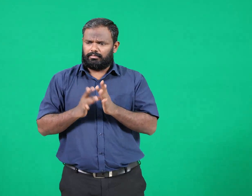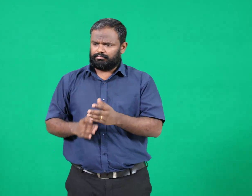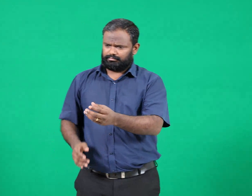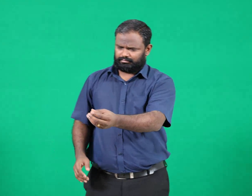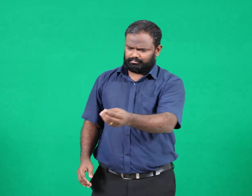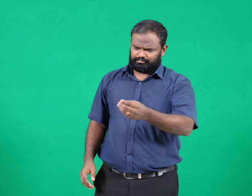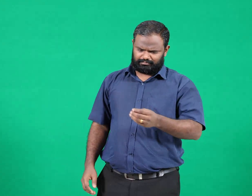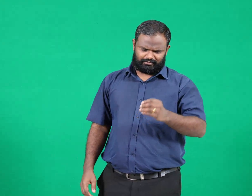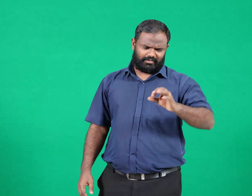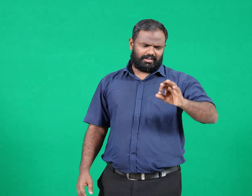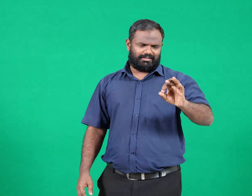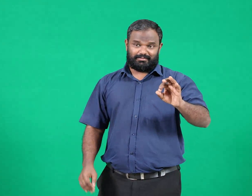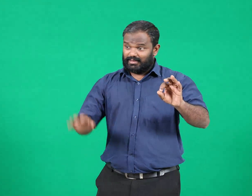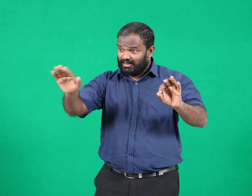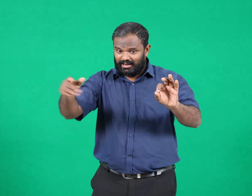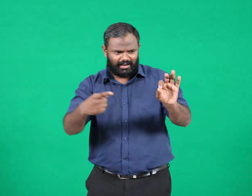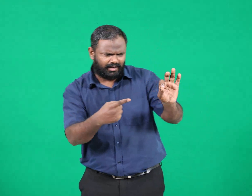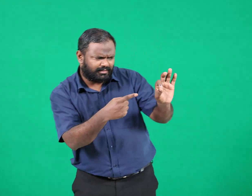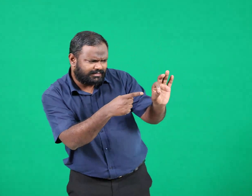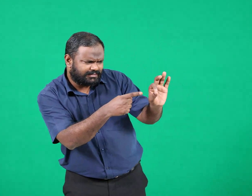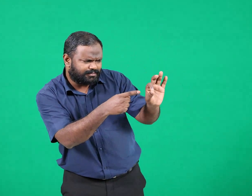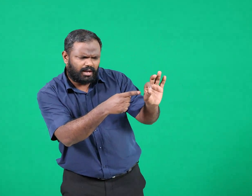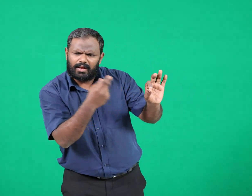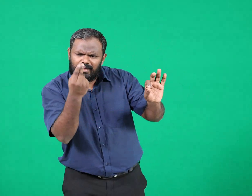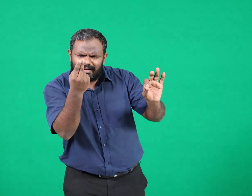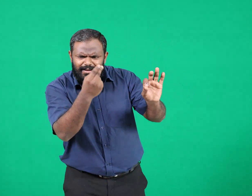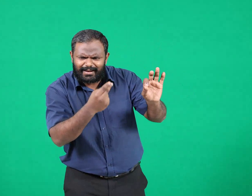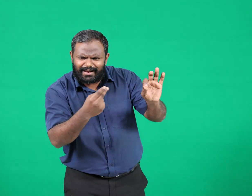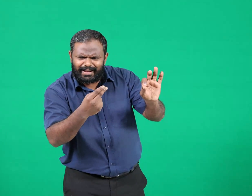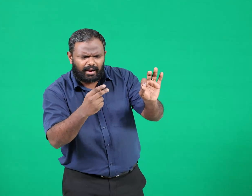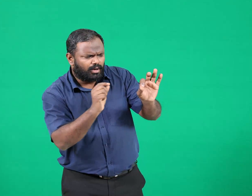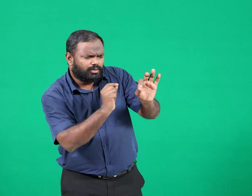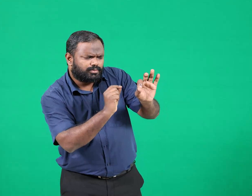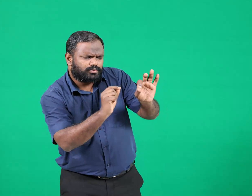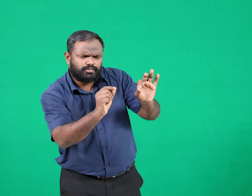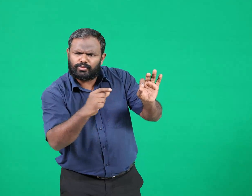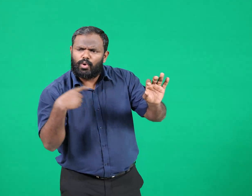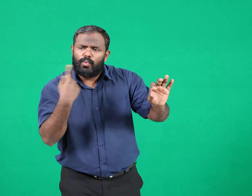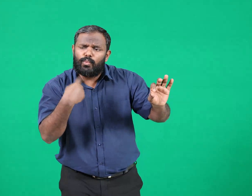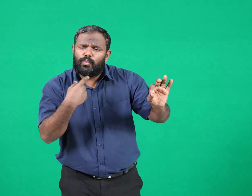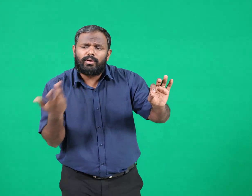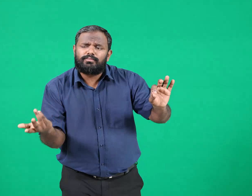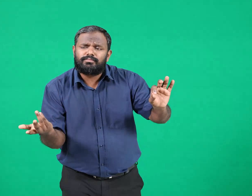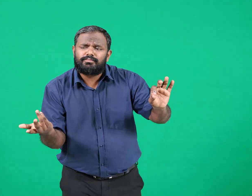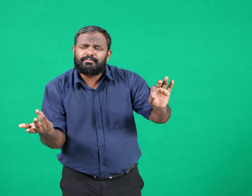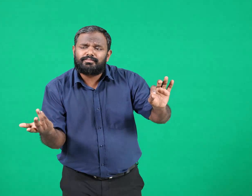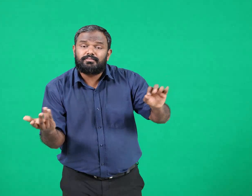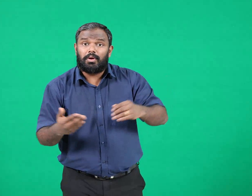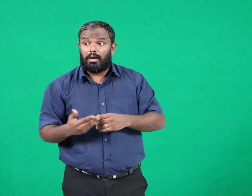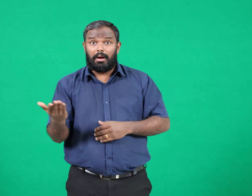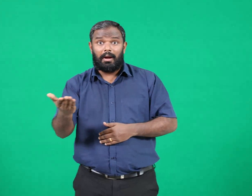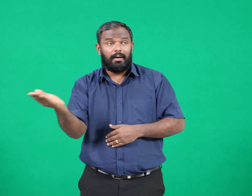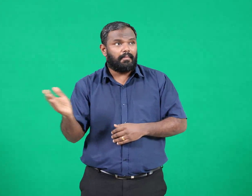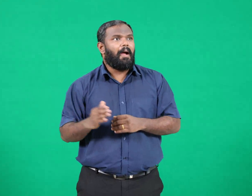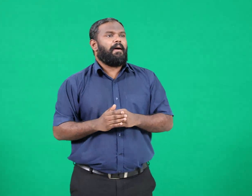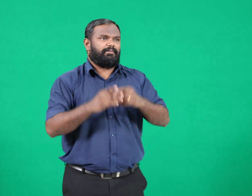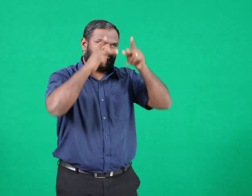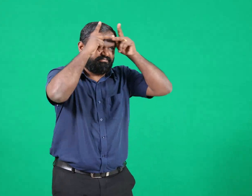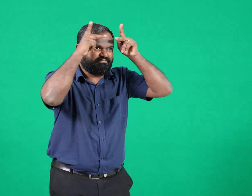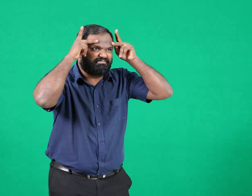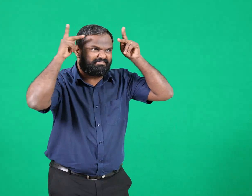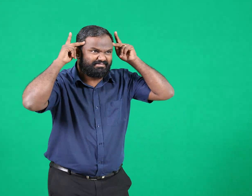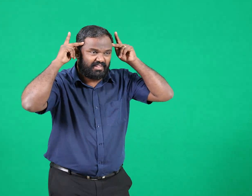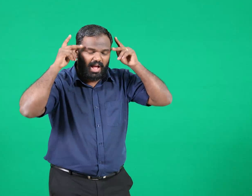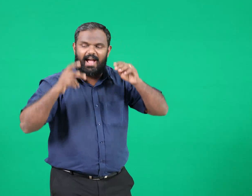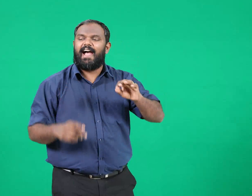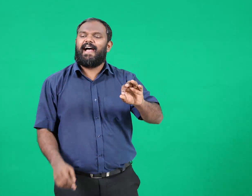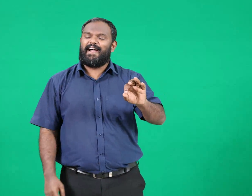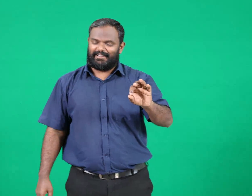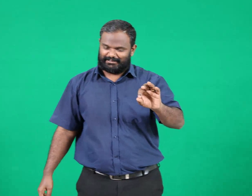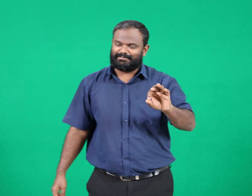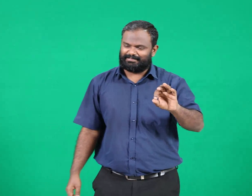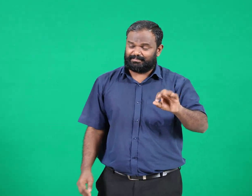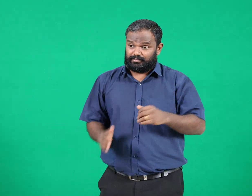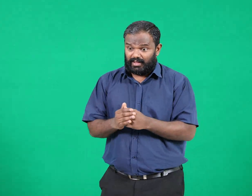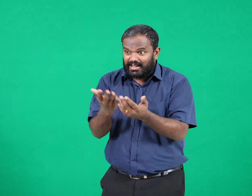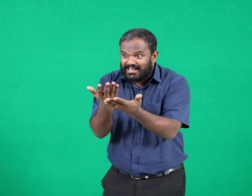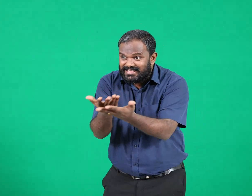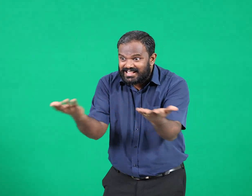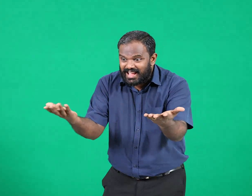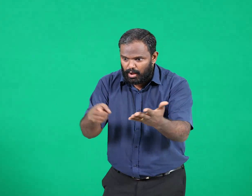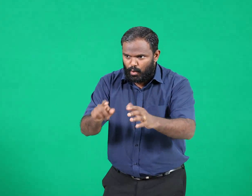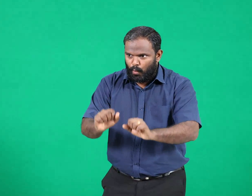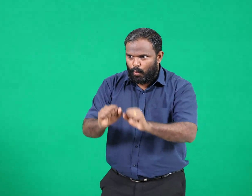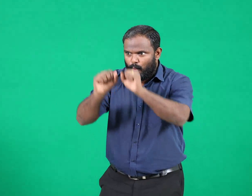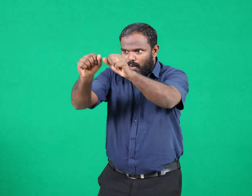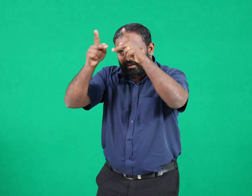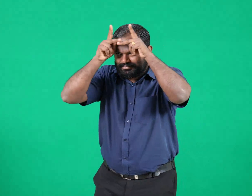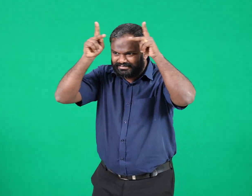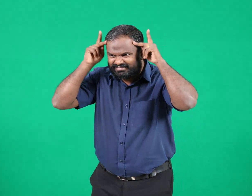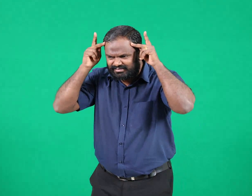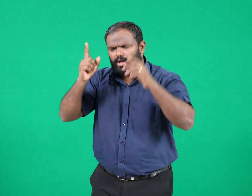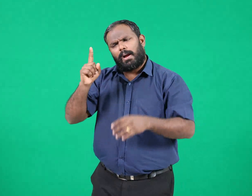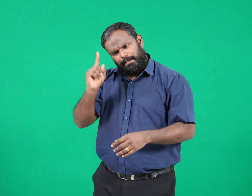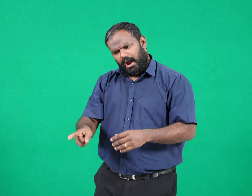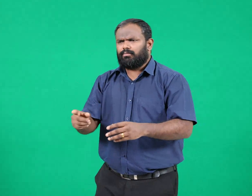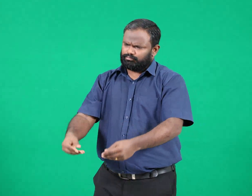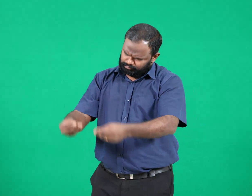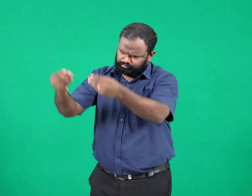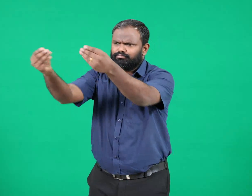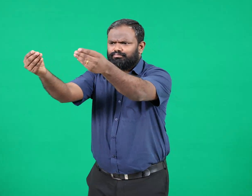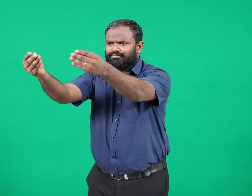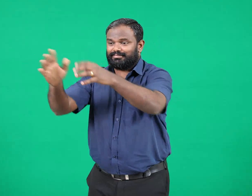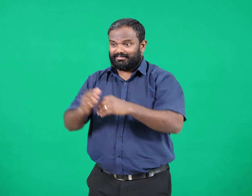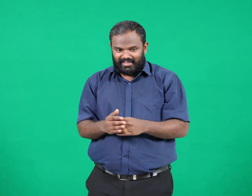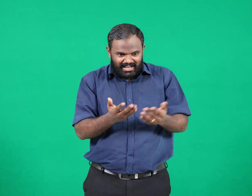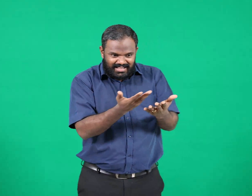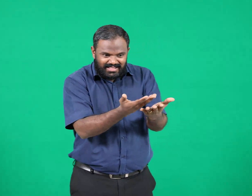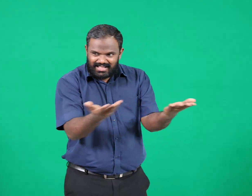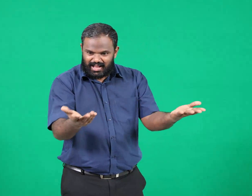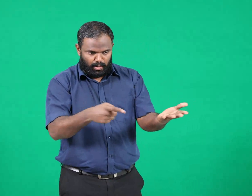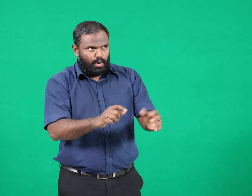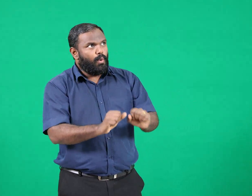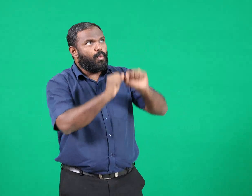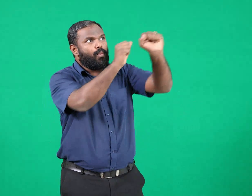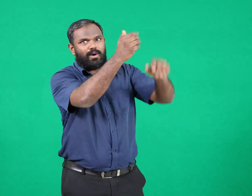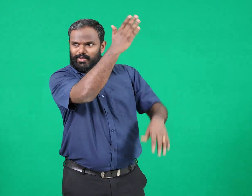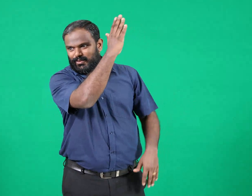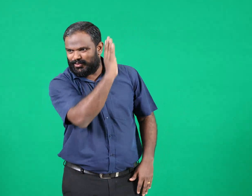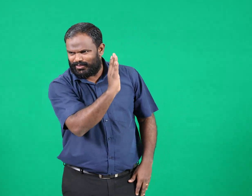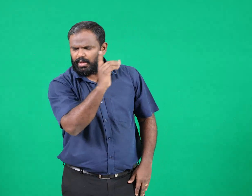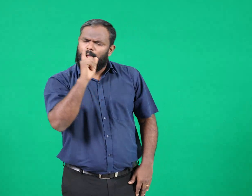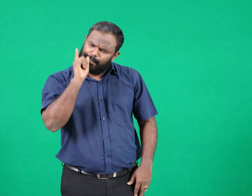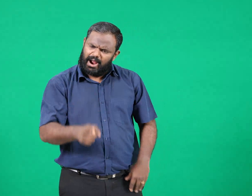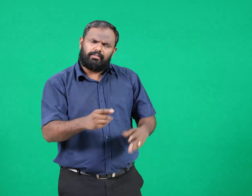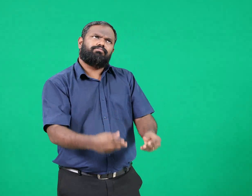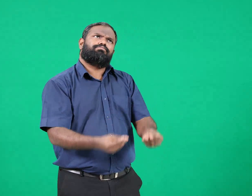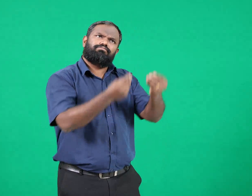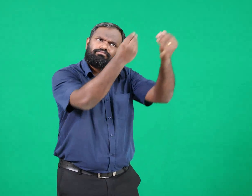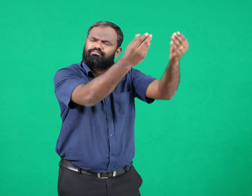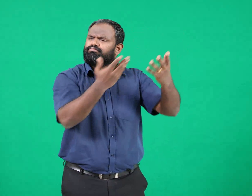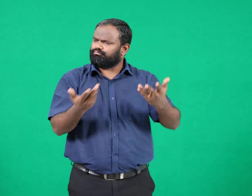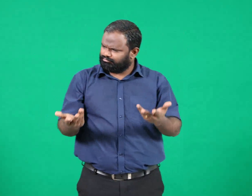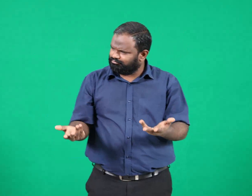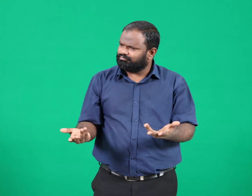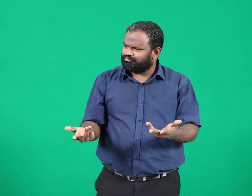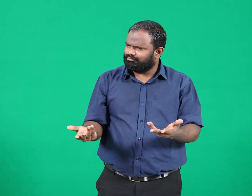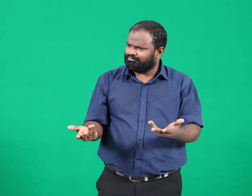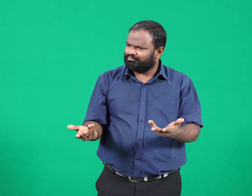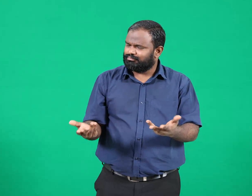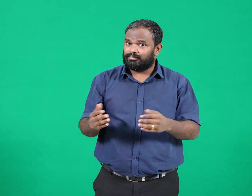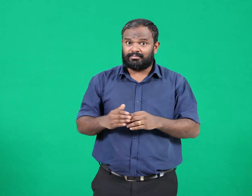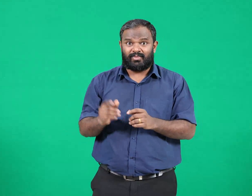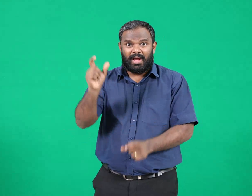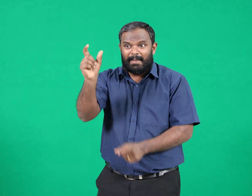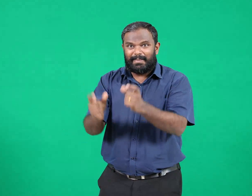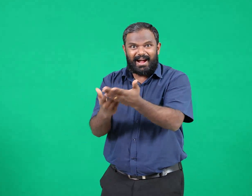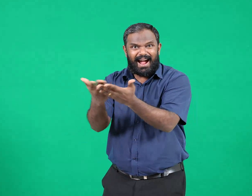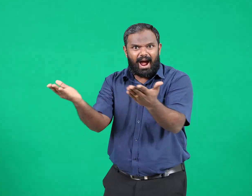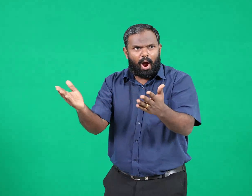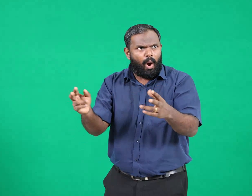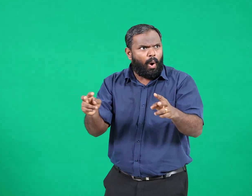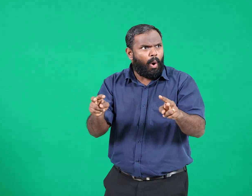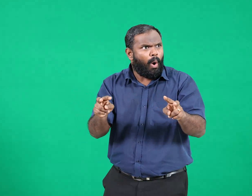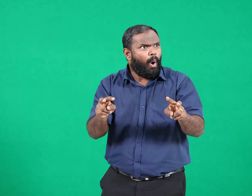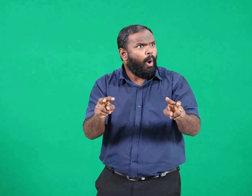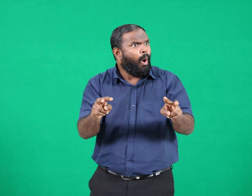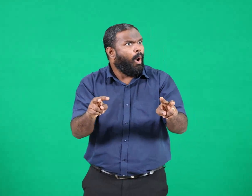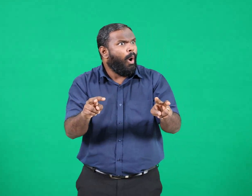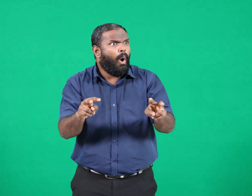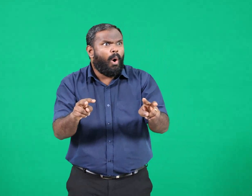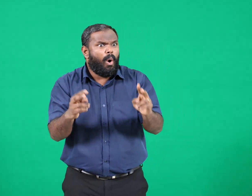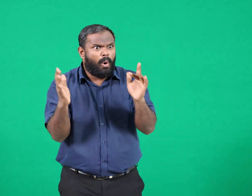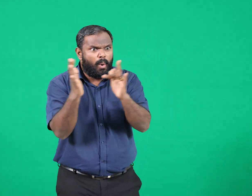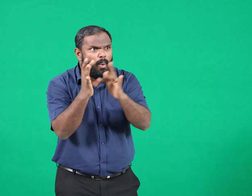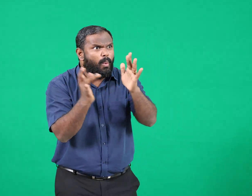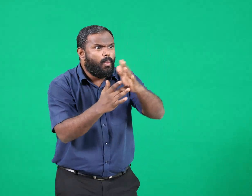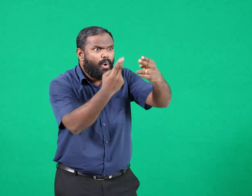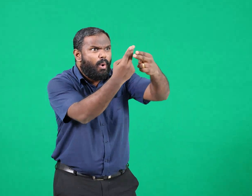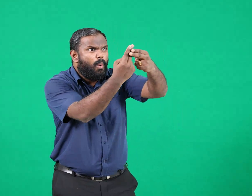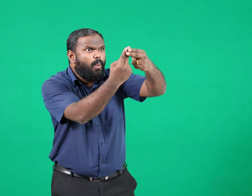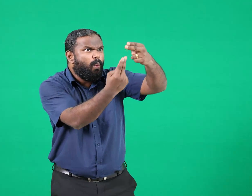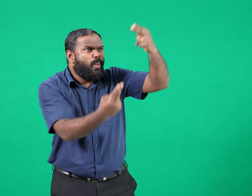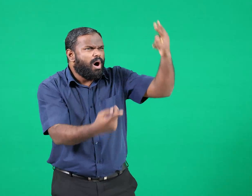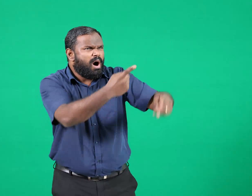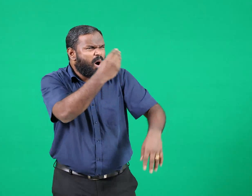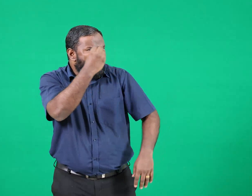"Caesar ' s," they answered. So Jesus told them, "Give to Caesar what is Caesar's, and to God what is God's."